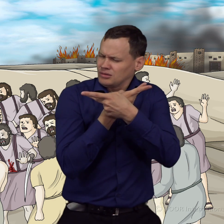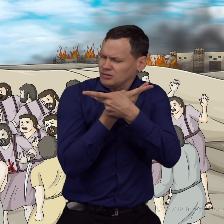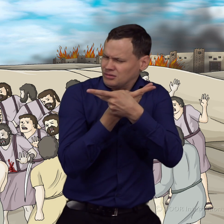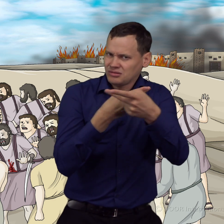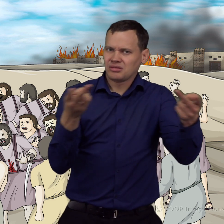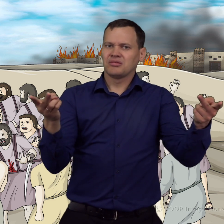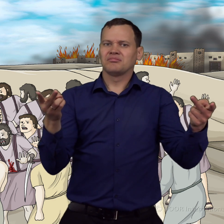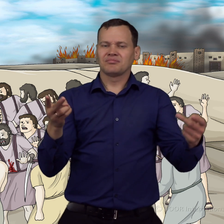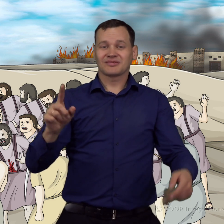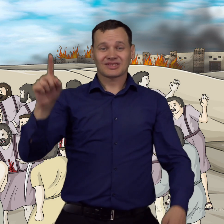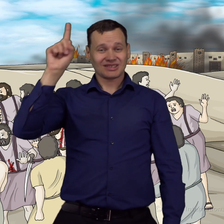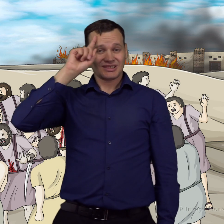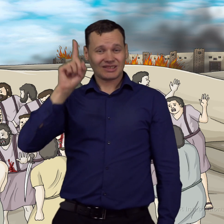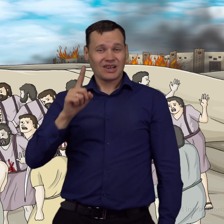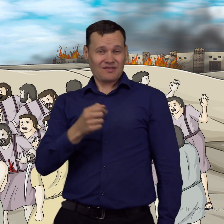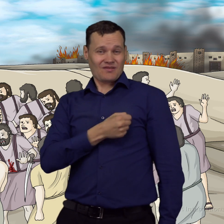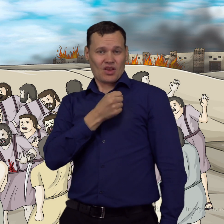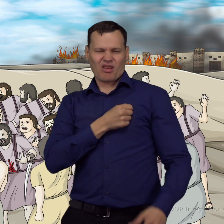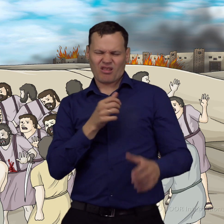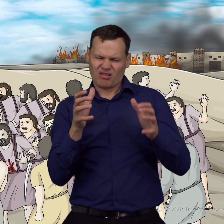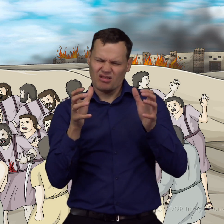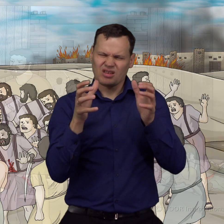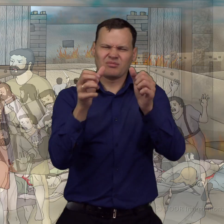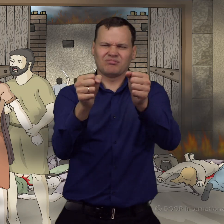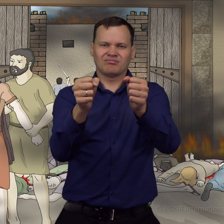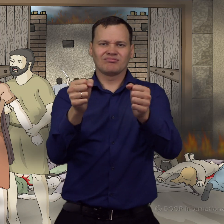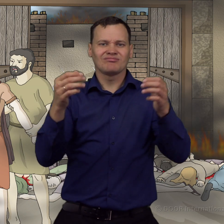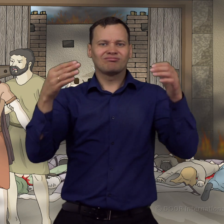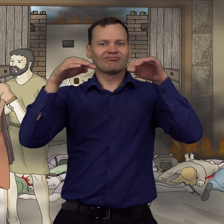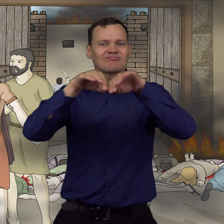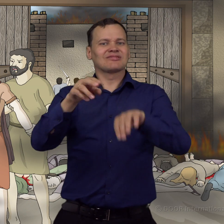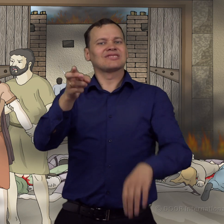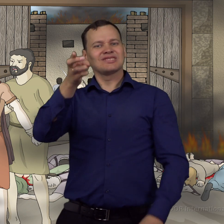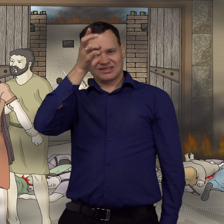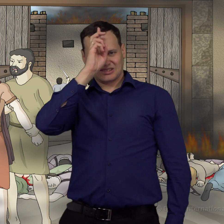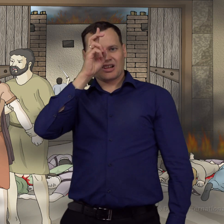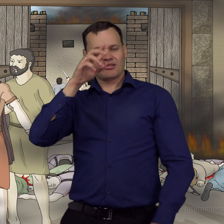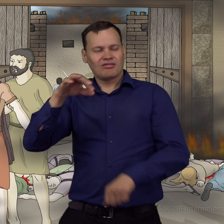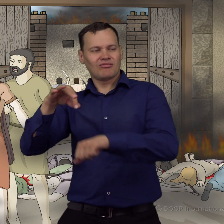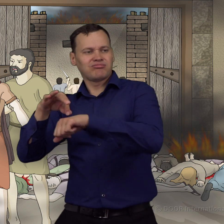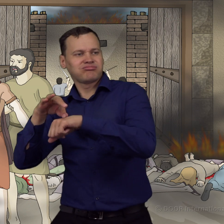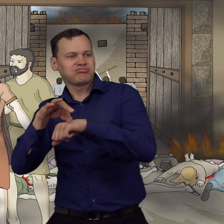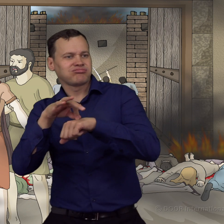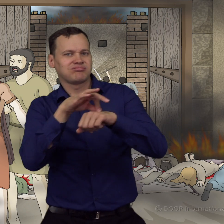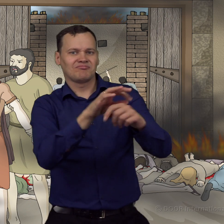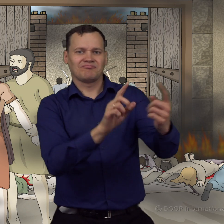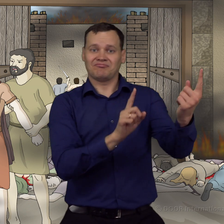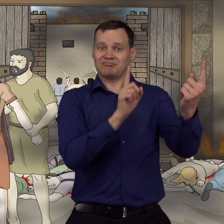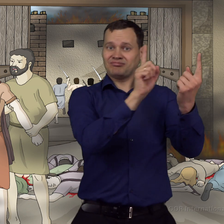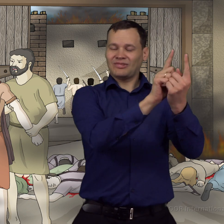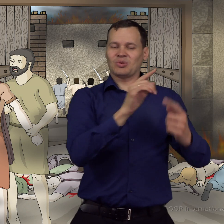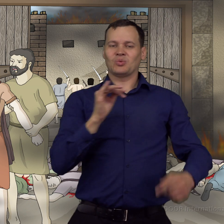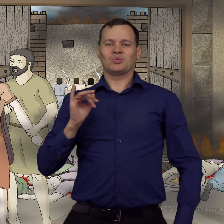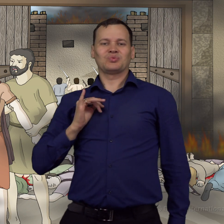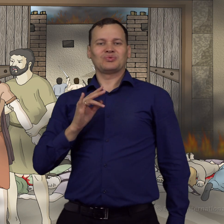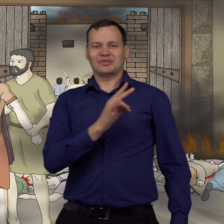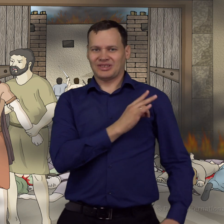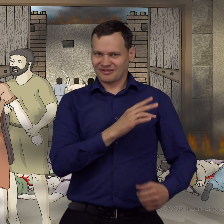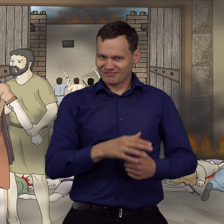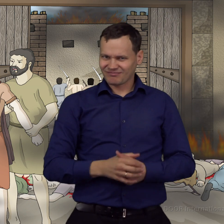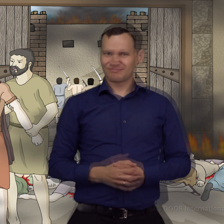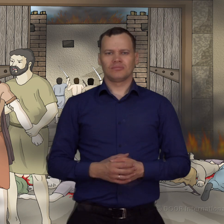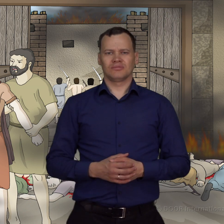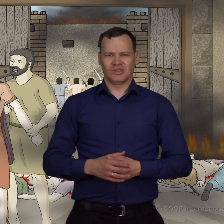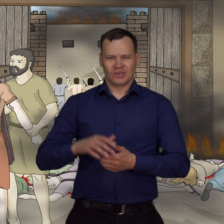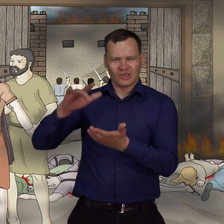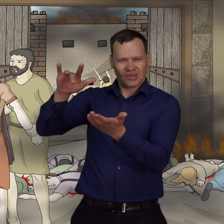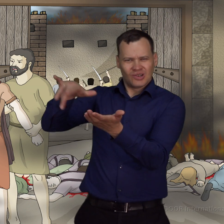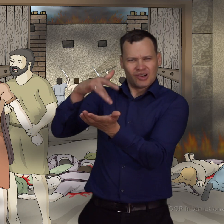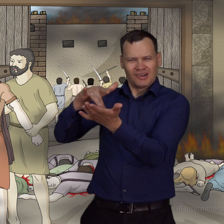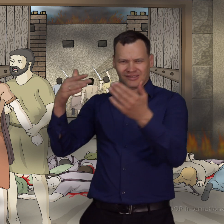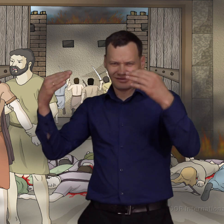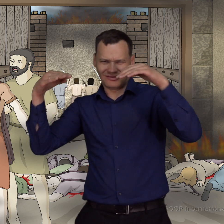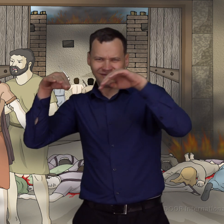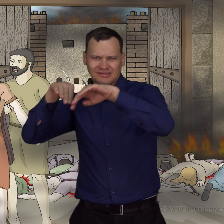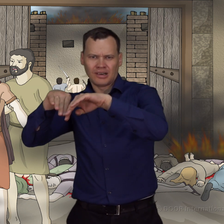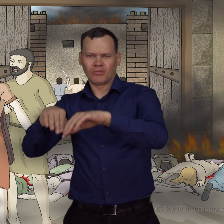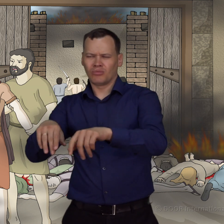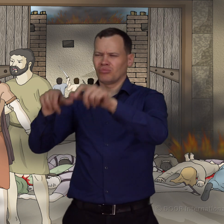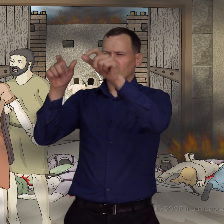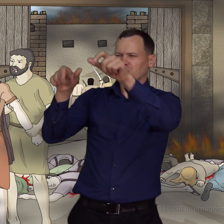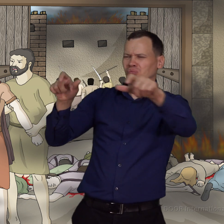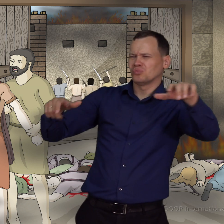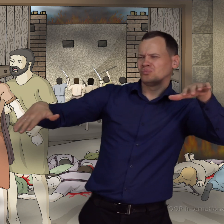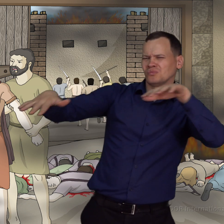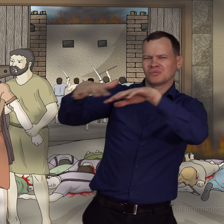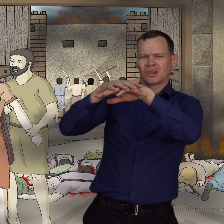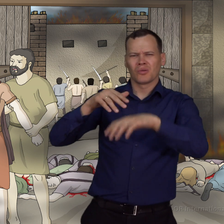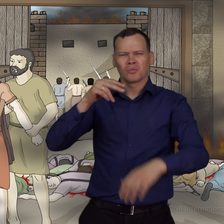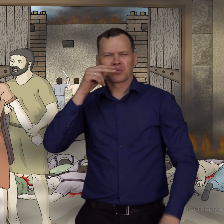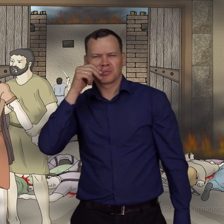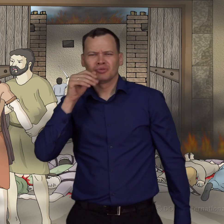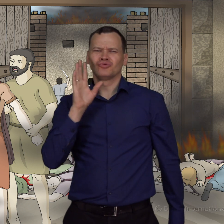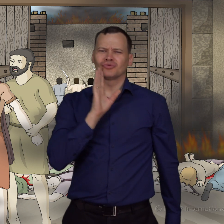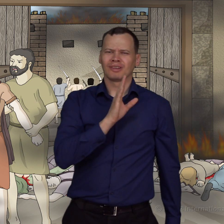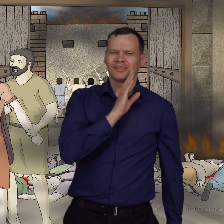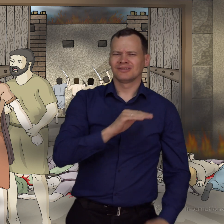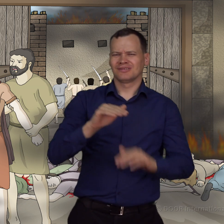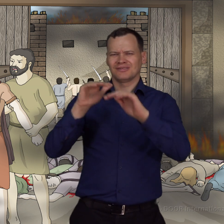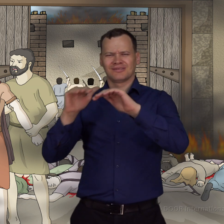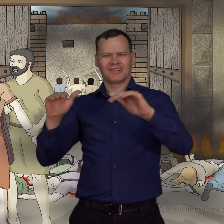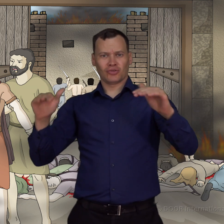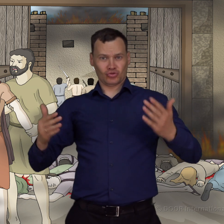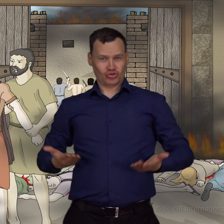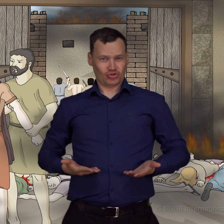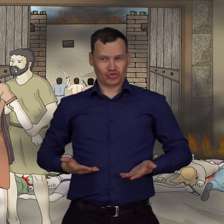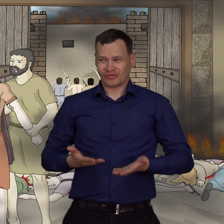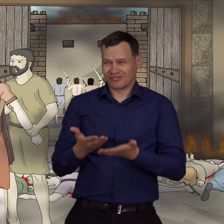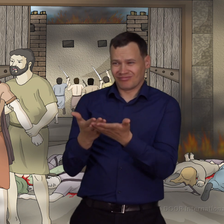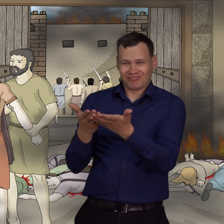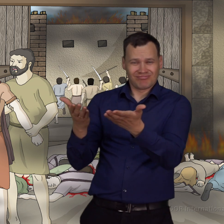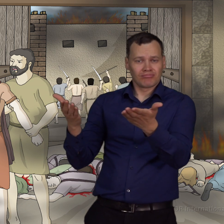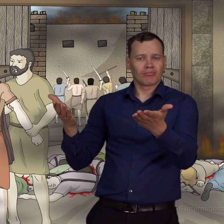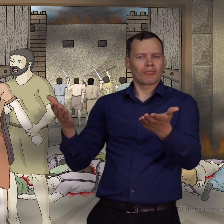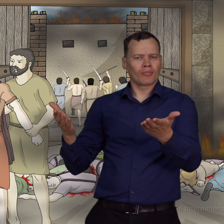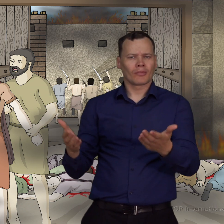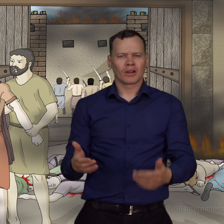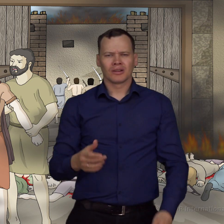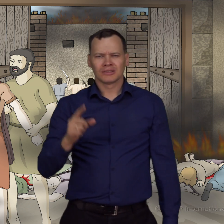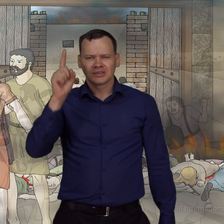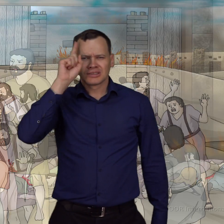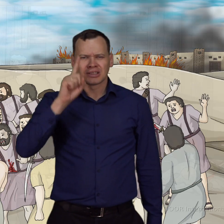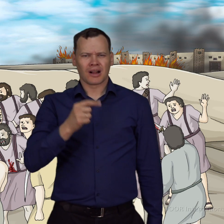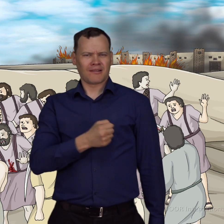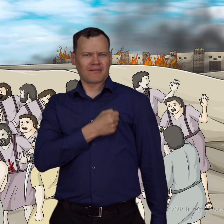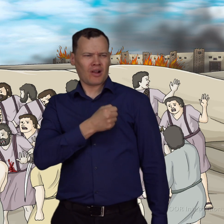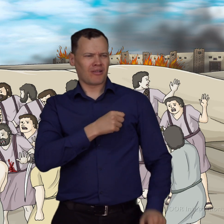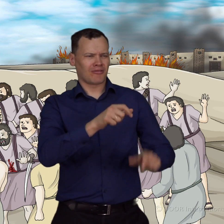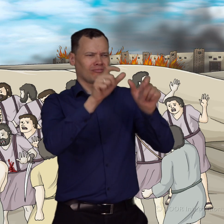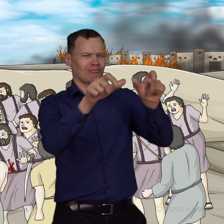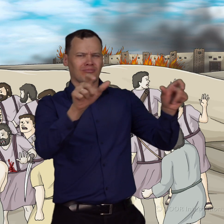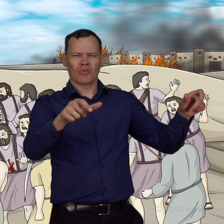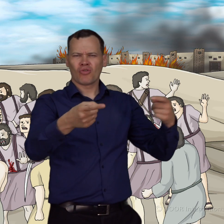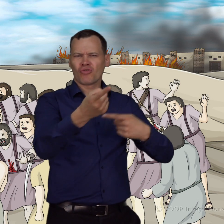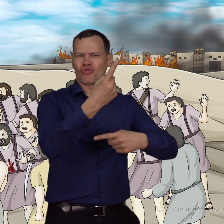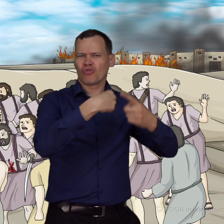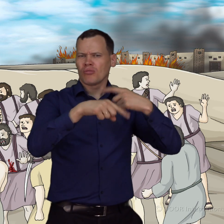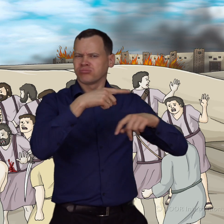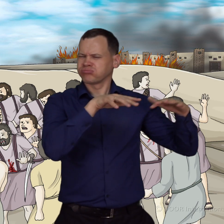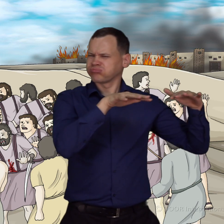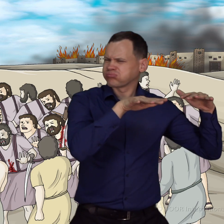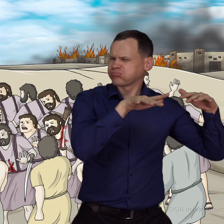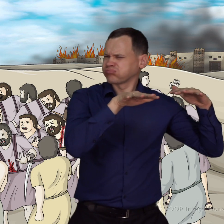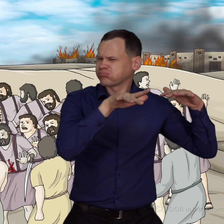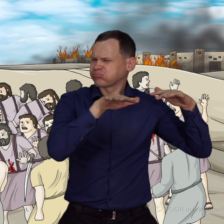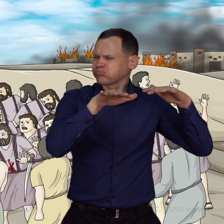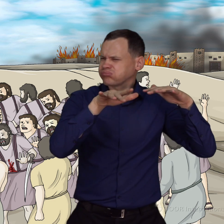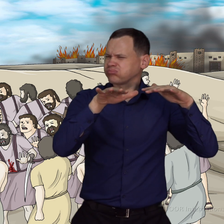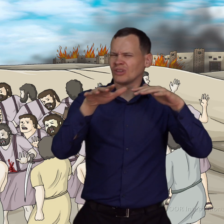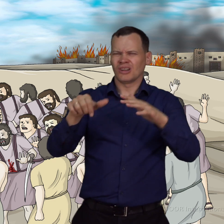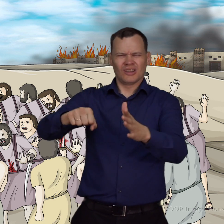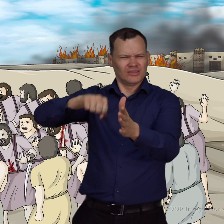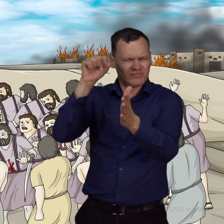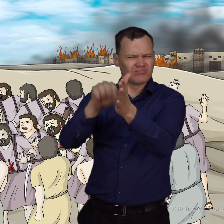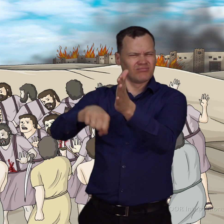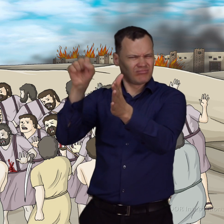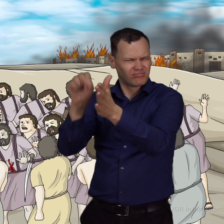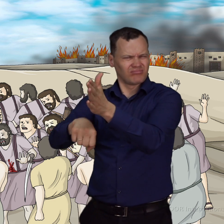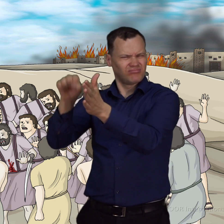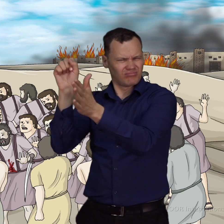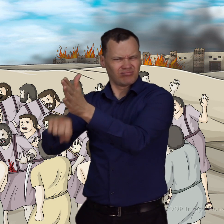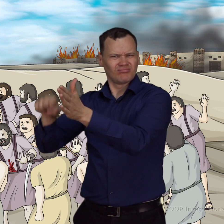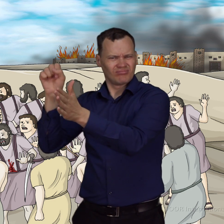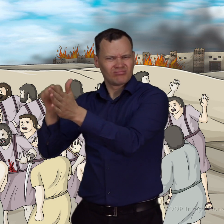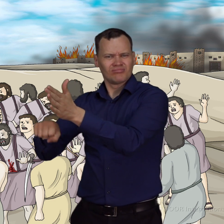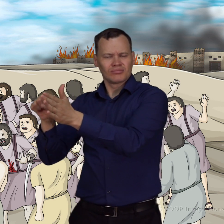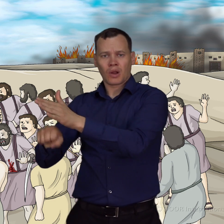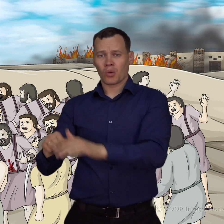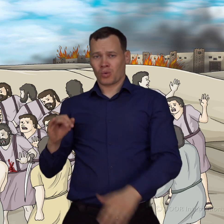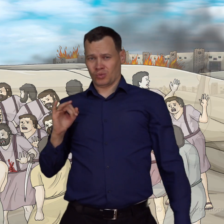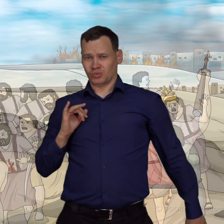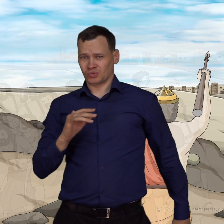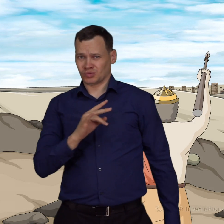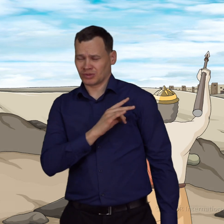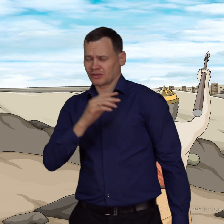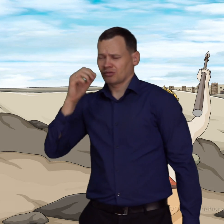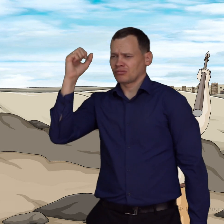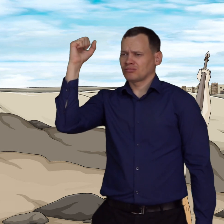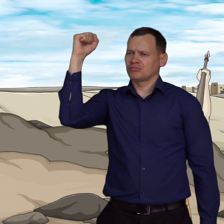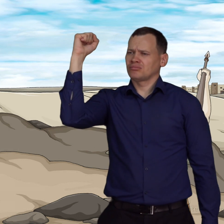But they took the king of Ai alive and brought him to Joshua. When Israel had finished killing all the men of Ai who had pursued them into the field and wilderness, and when every last one of them had fallen by the sword, all the Israelites returned to Ai and put it to the sword as well. A total of twelve thousand men and women fell that day—all the people of Ai.